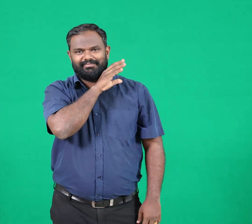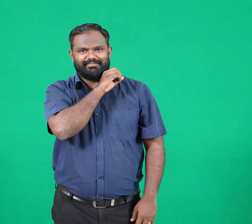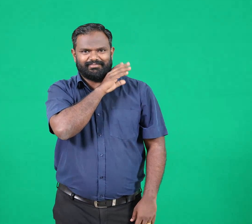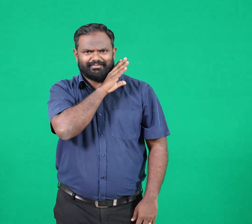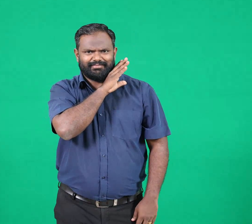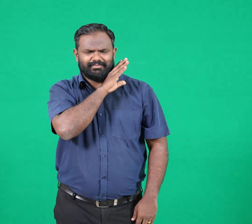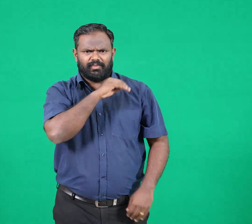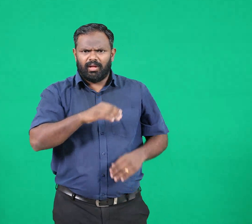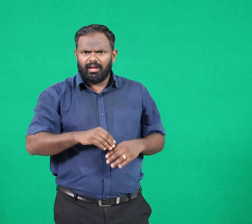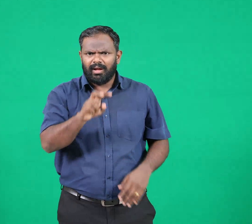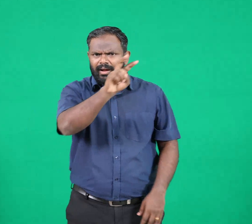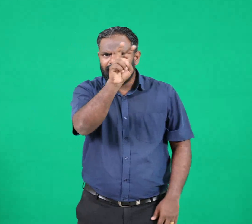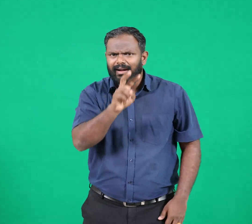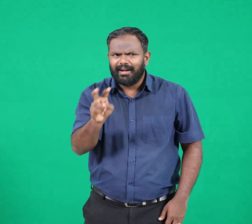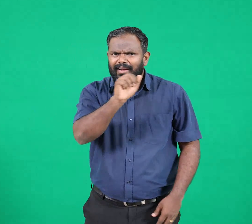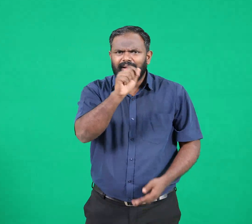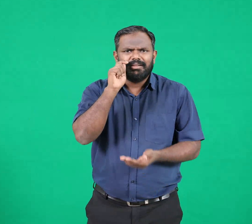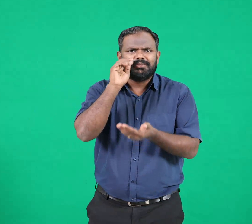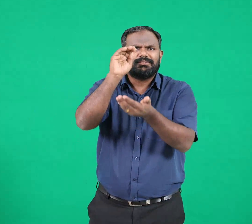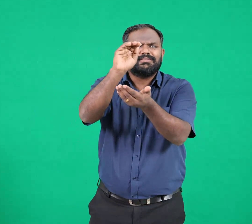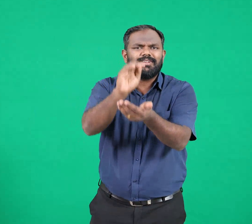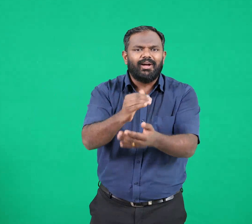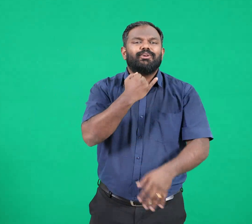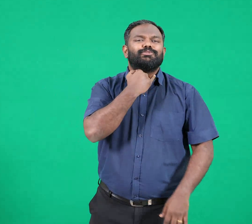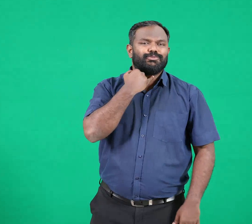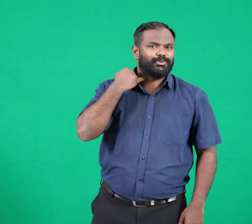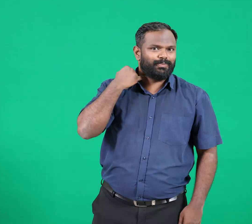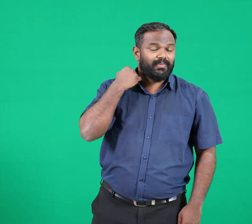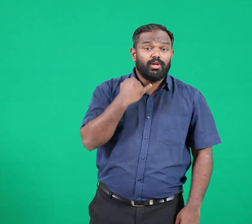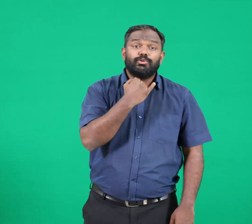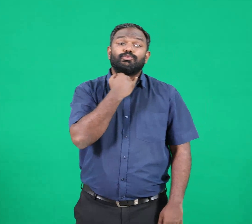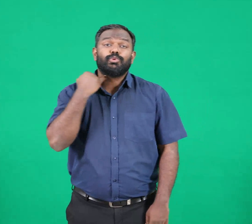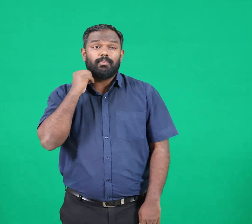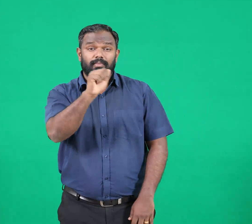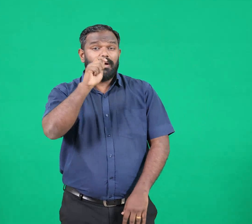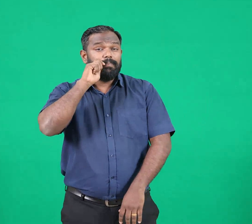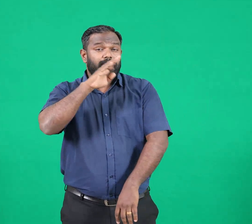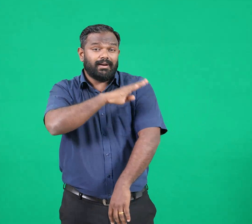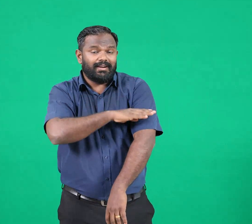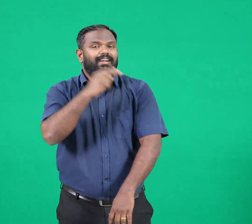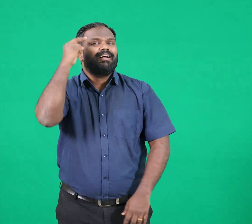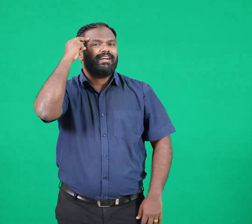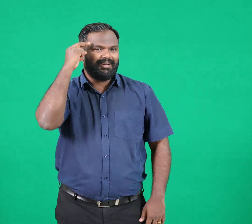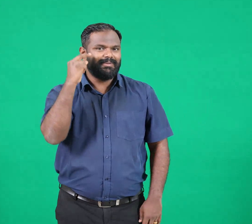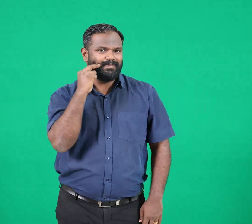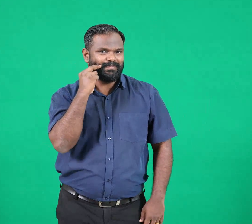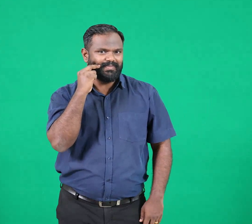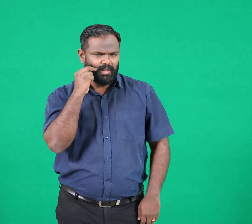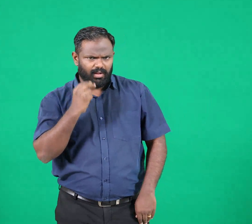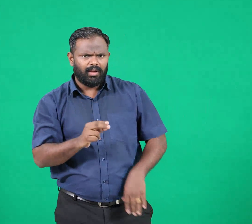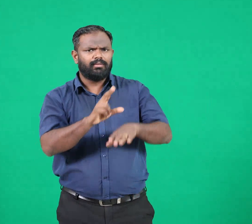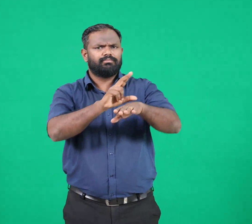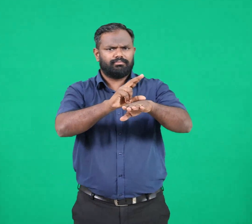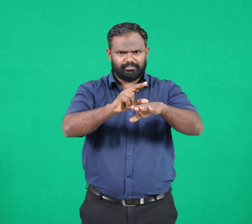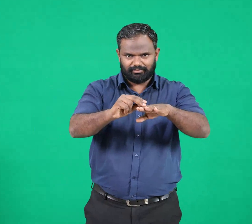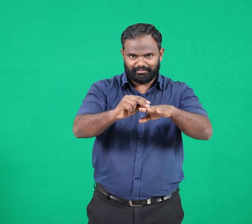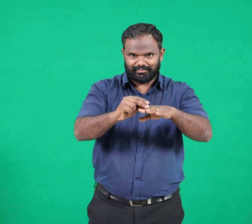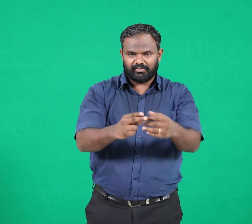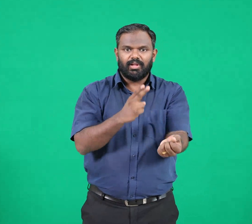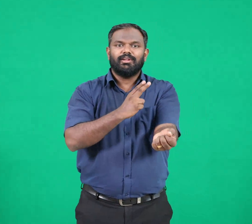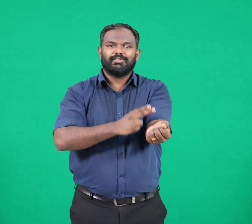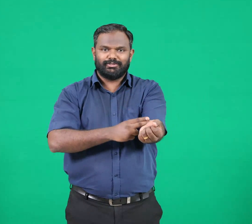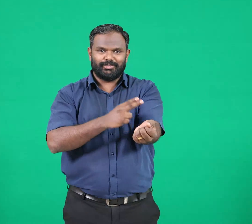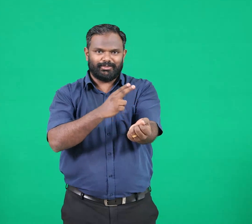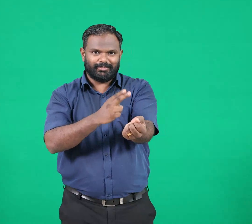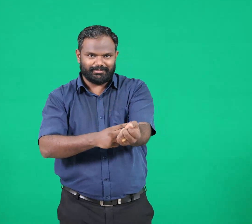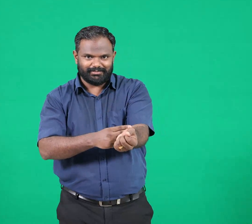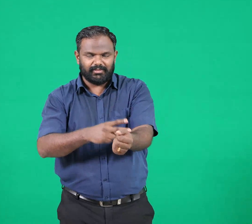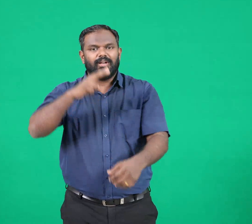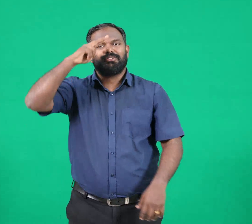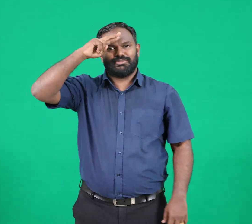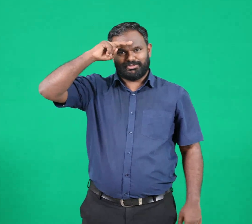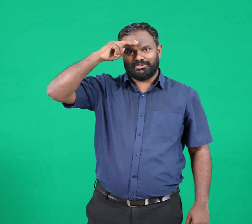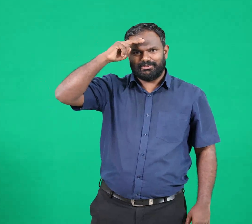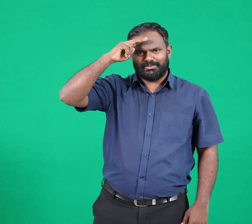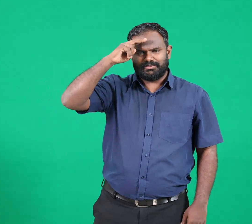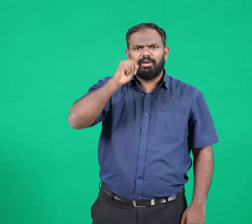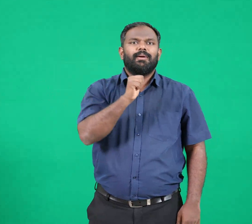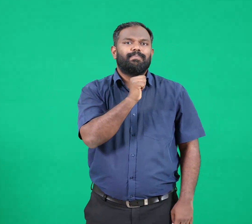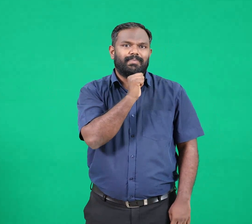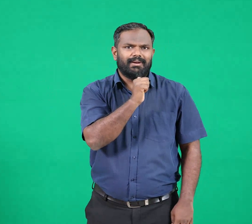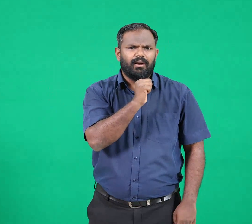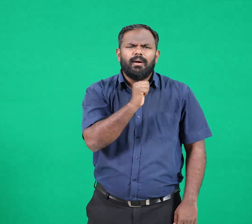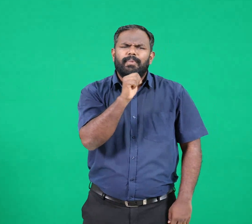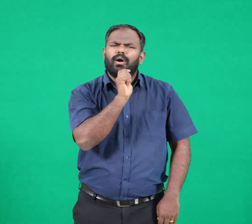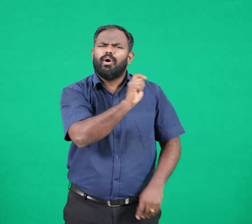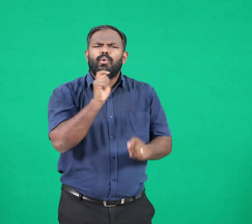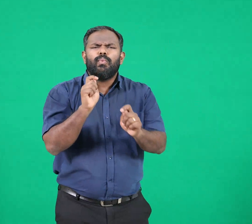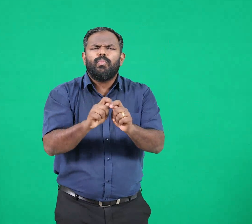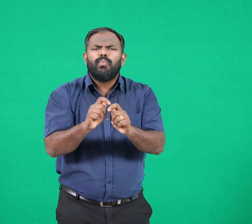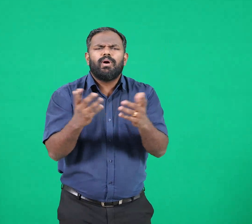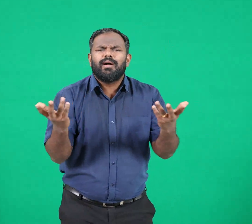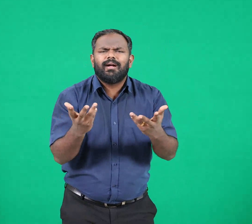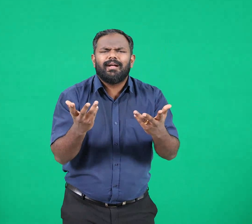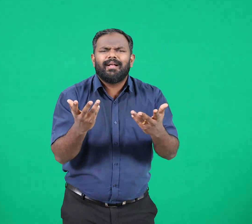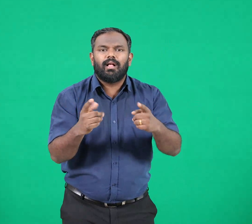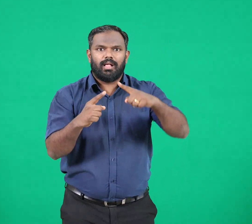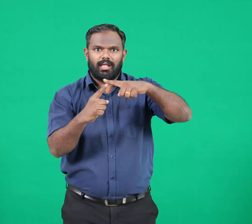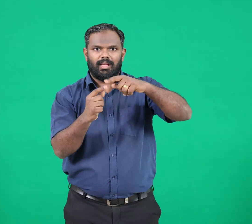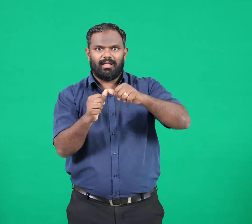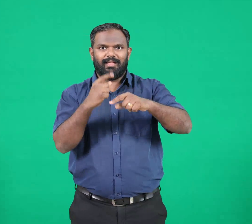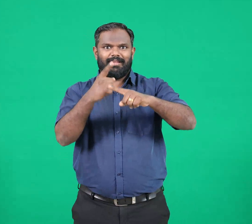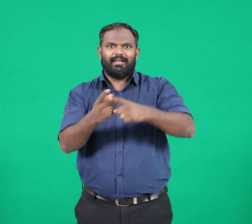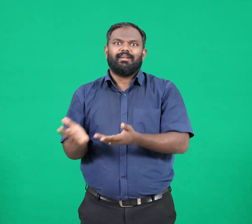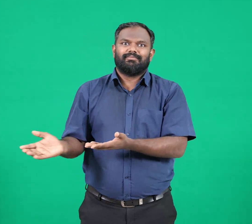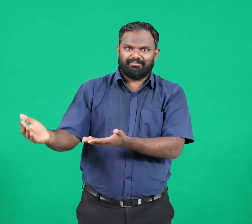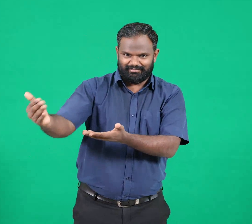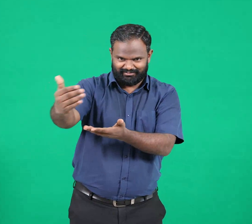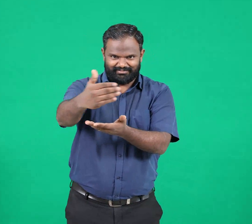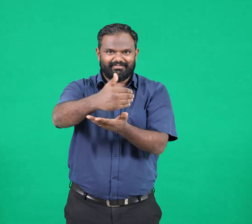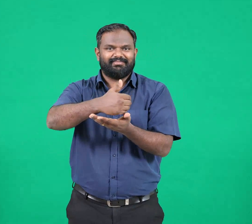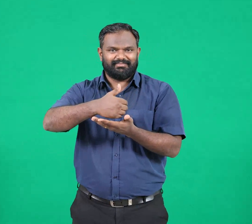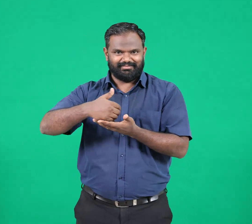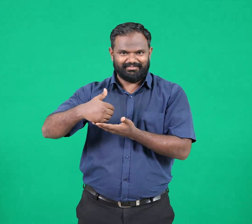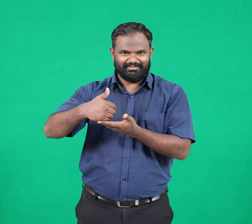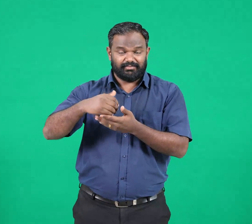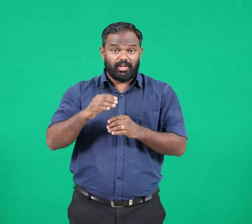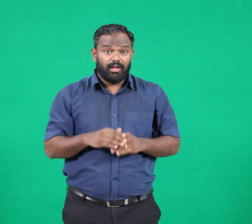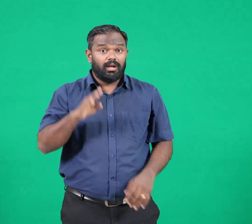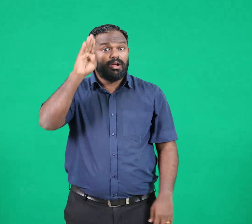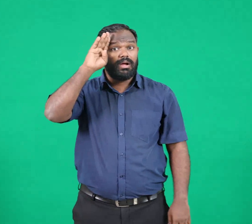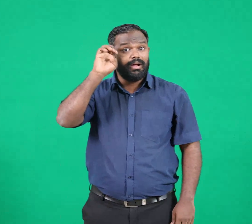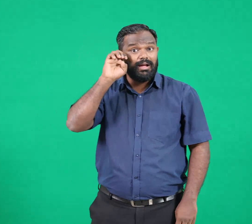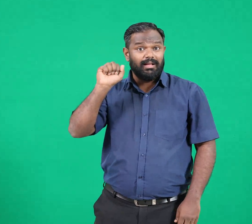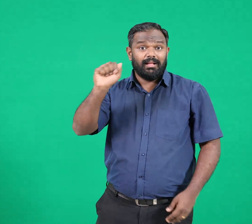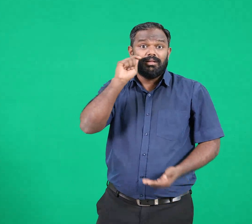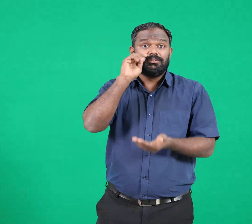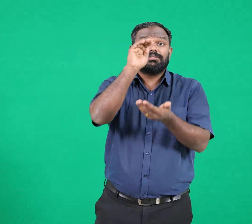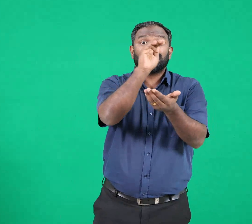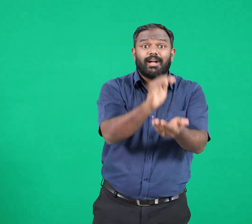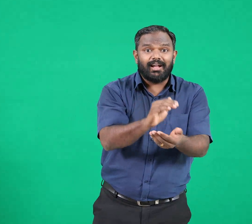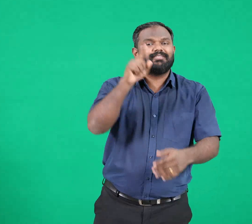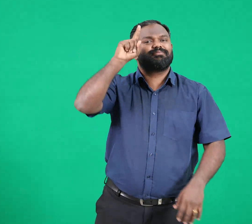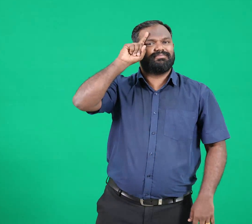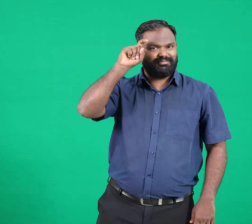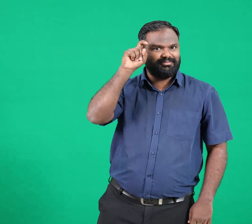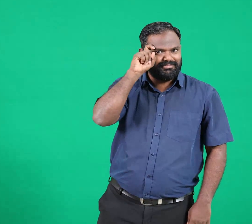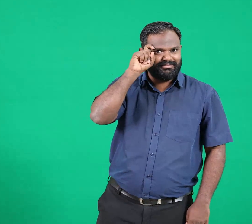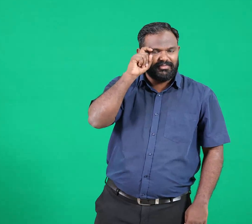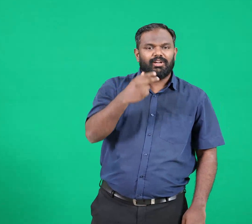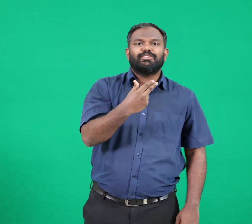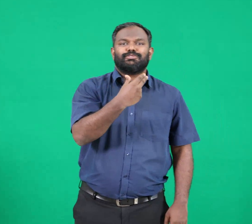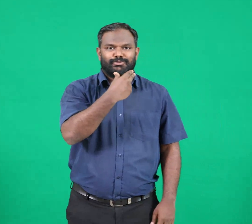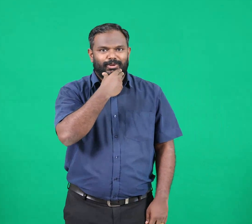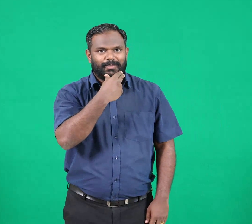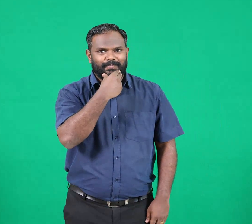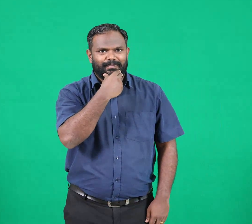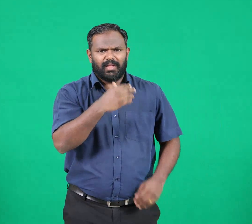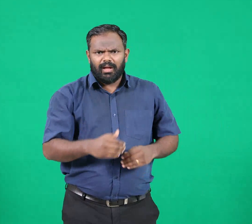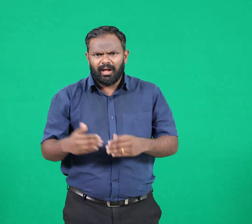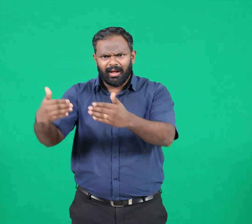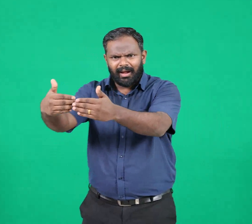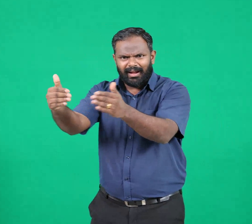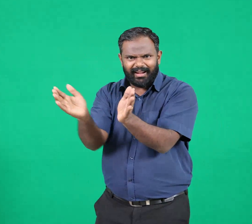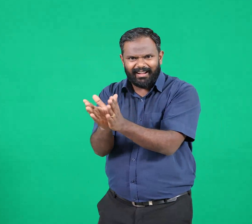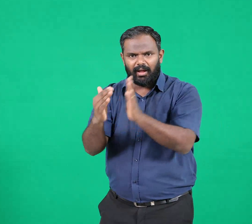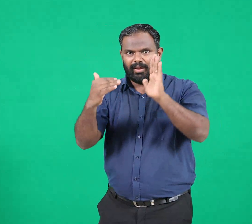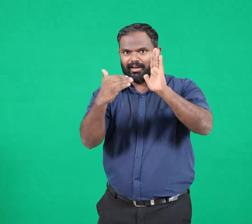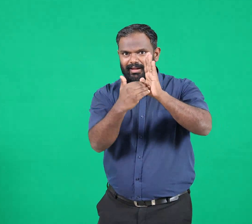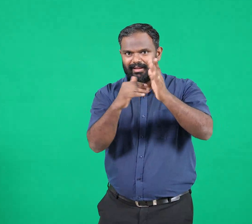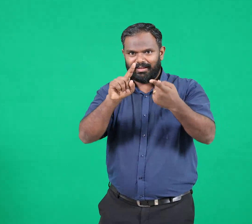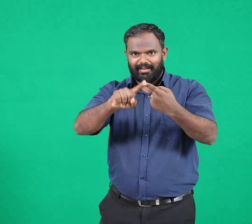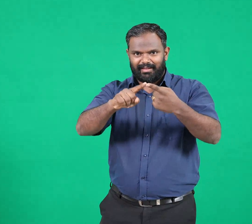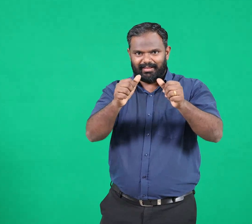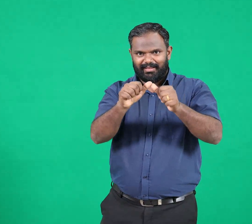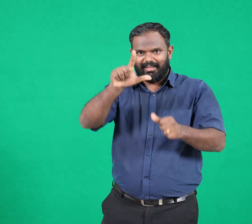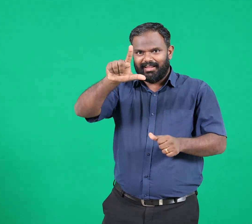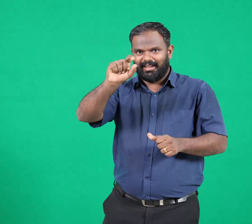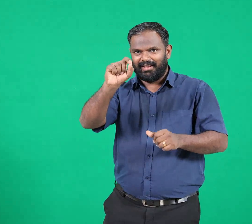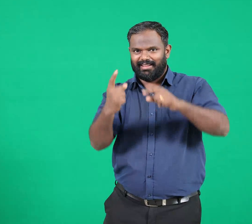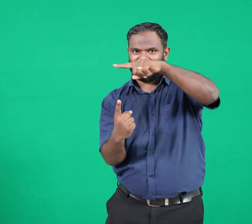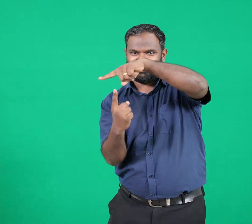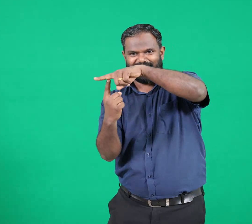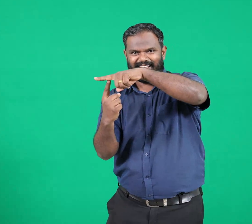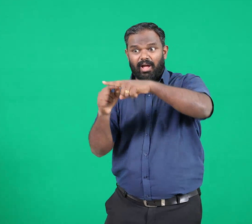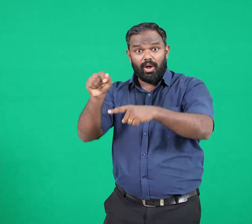James son of Zebedee, and his brother John; Philip and Bartholomew; Thomas and Matthew the tax collector;